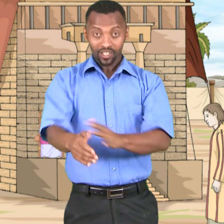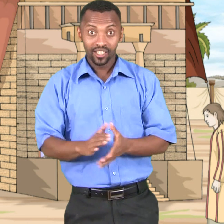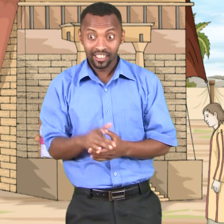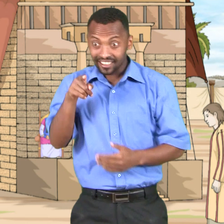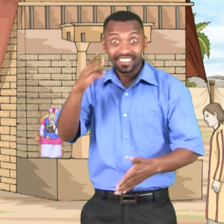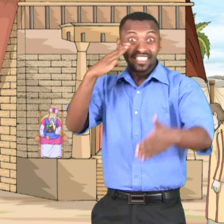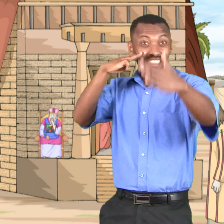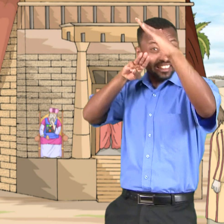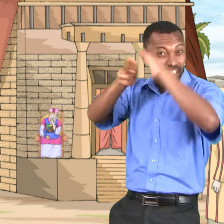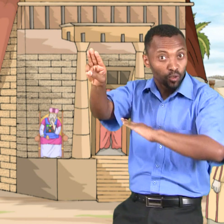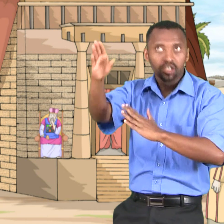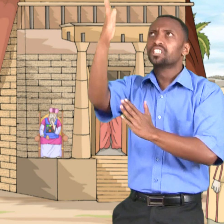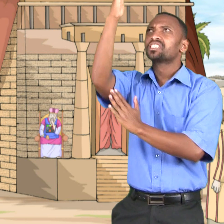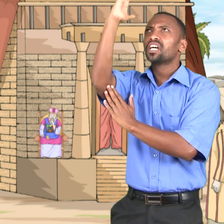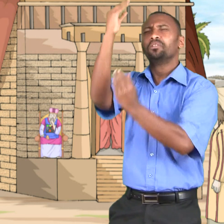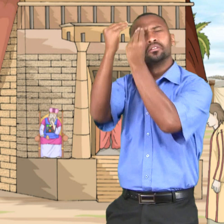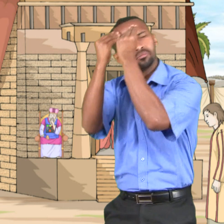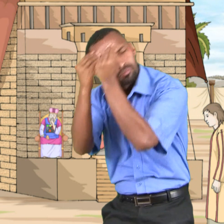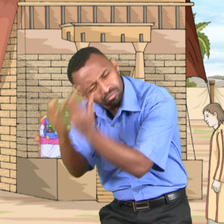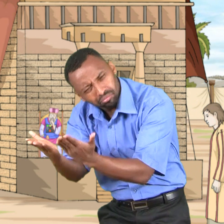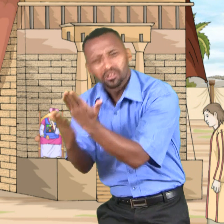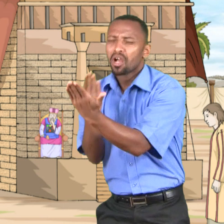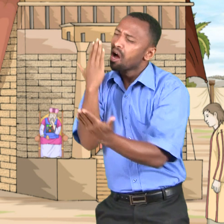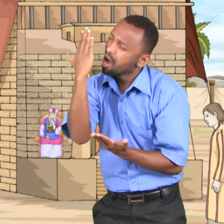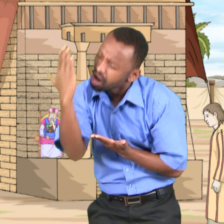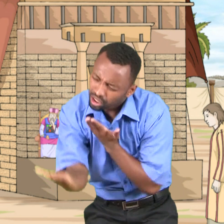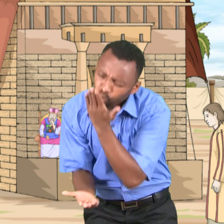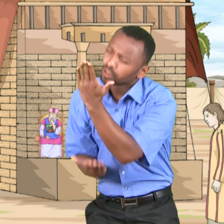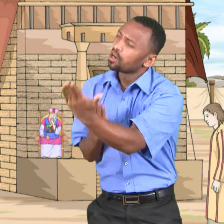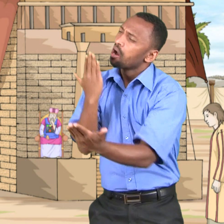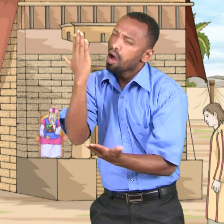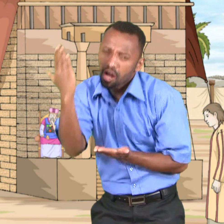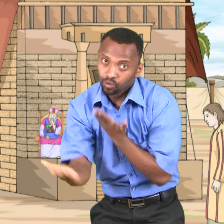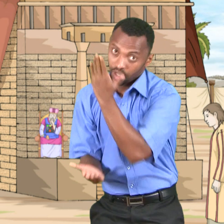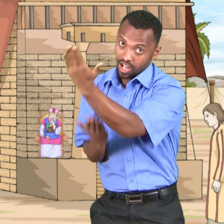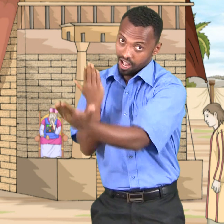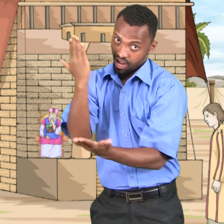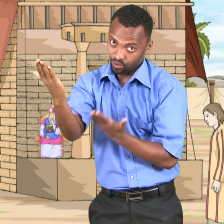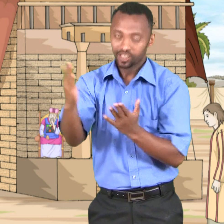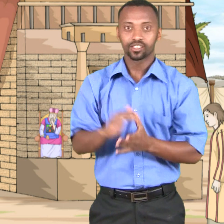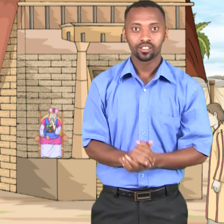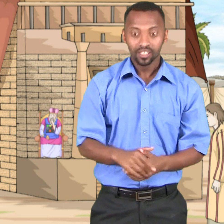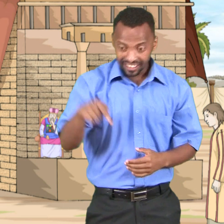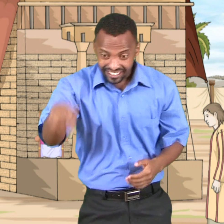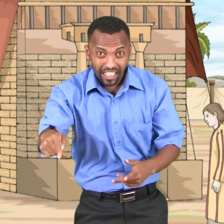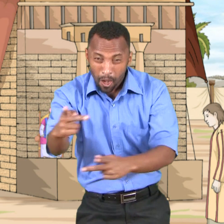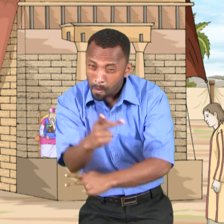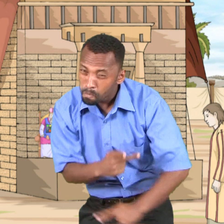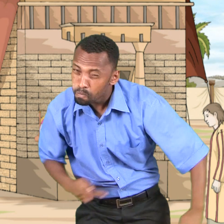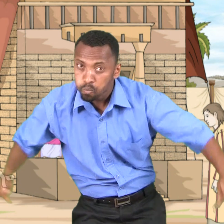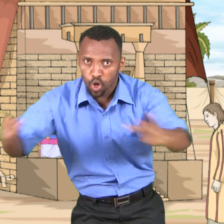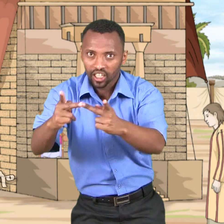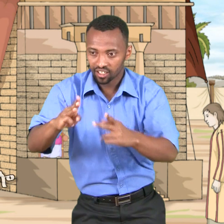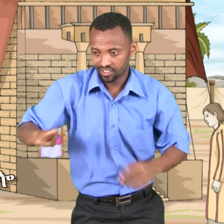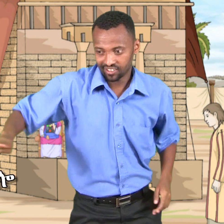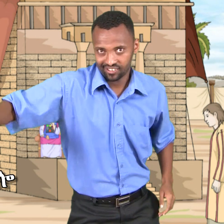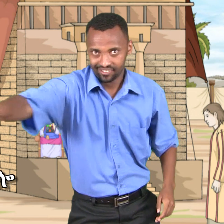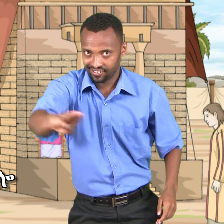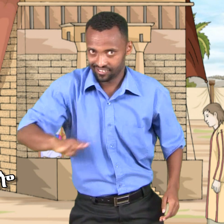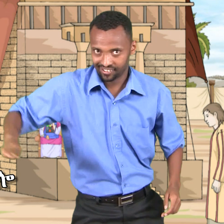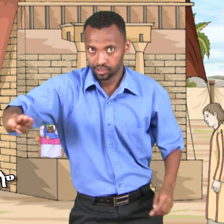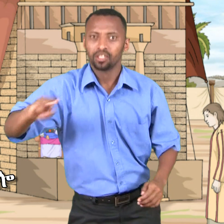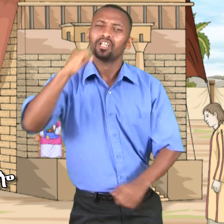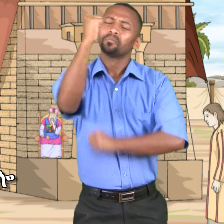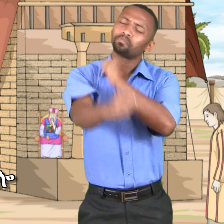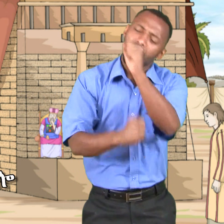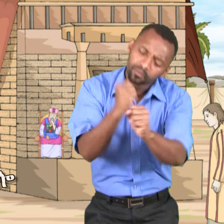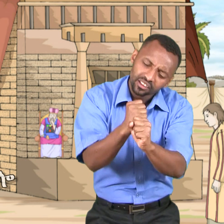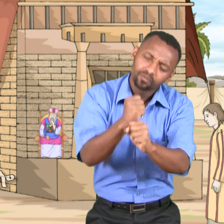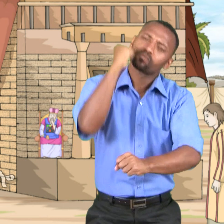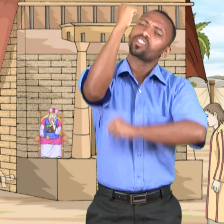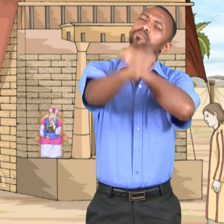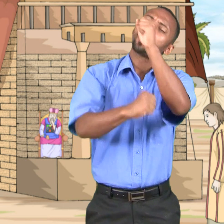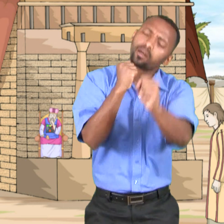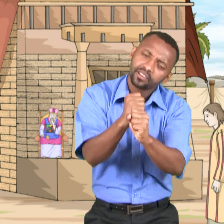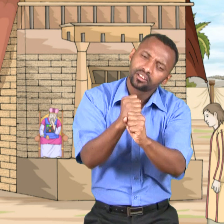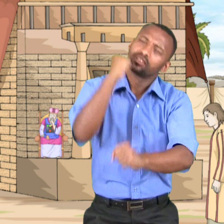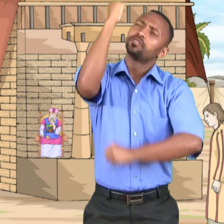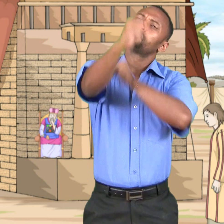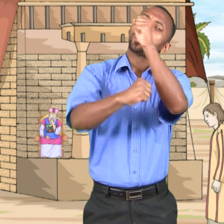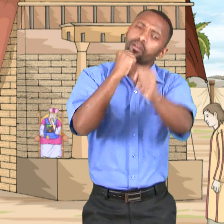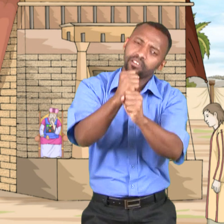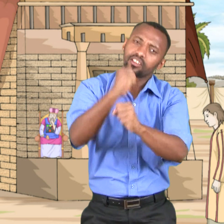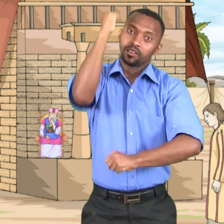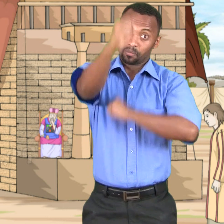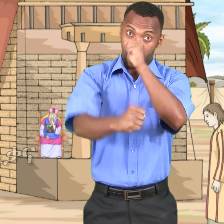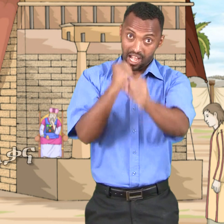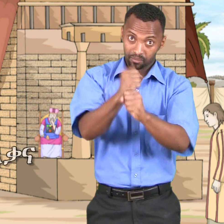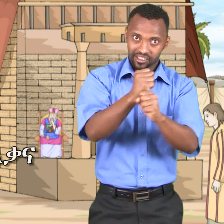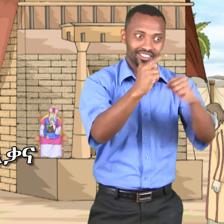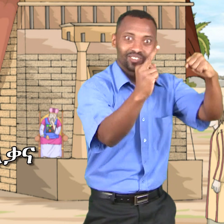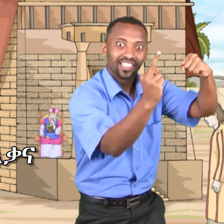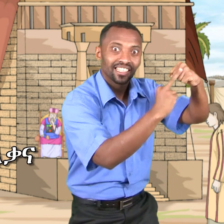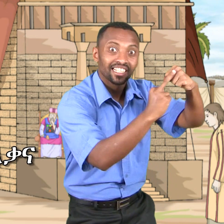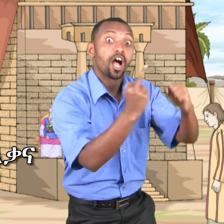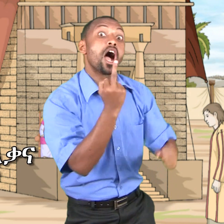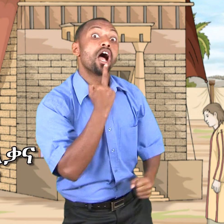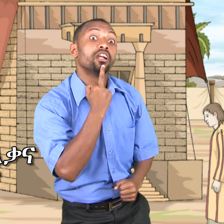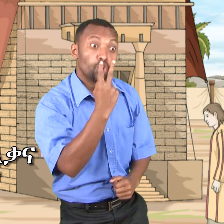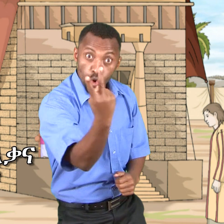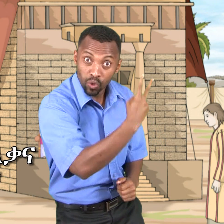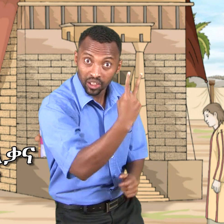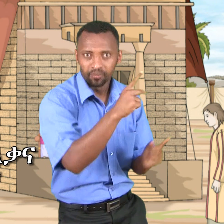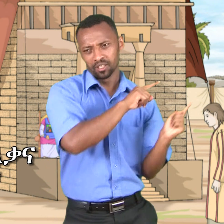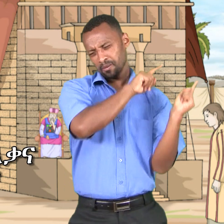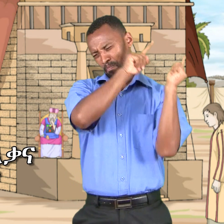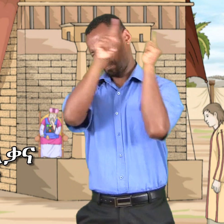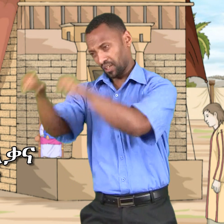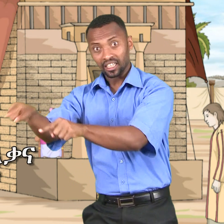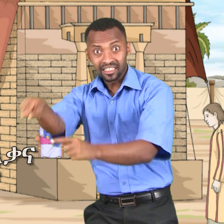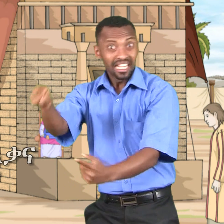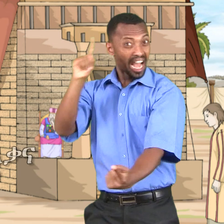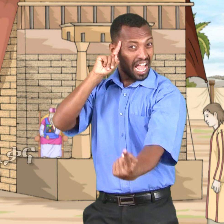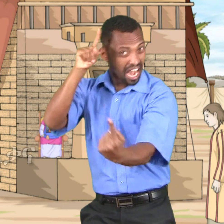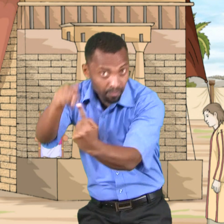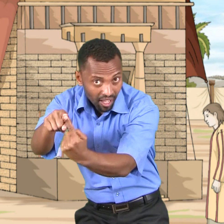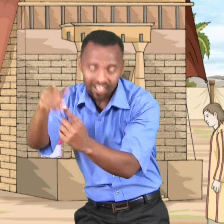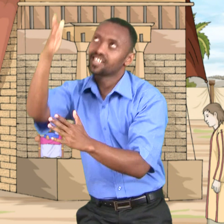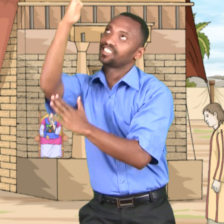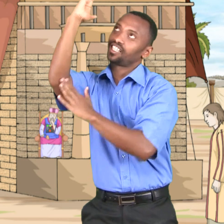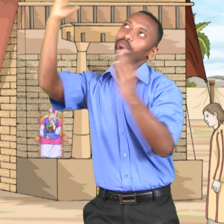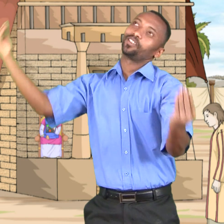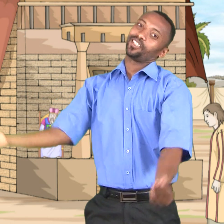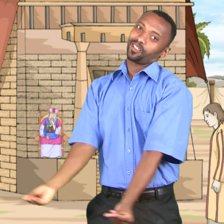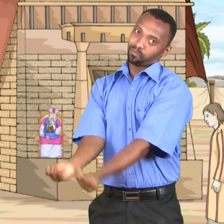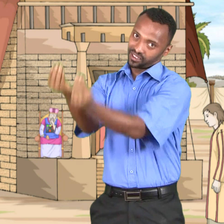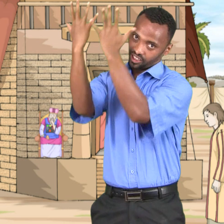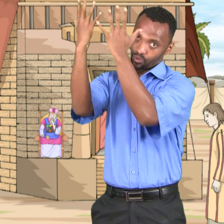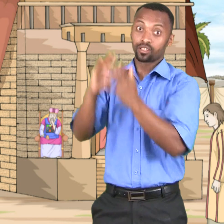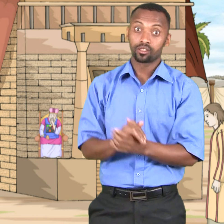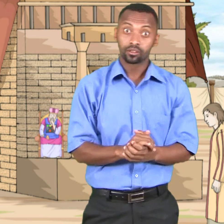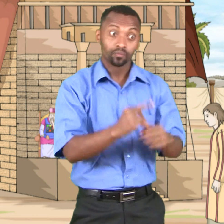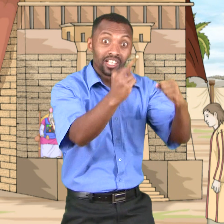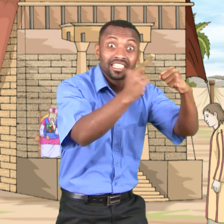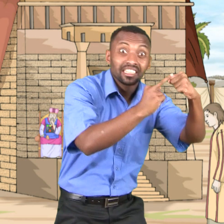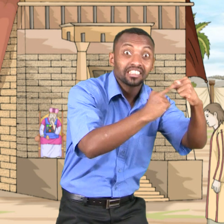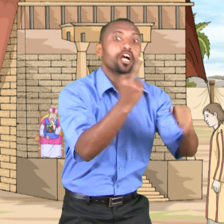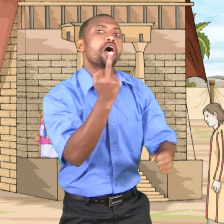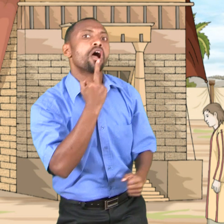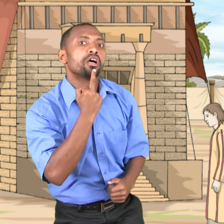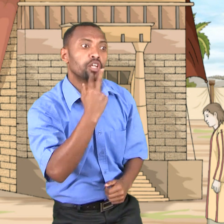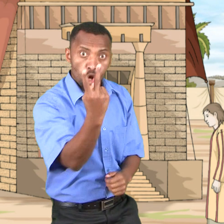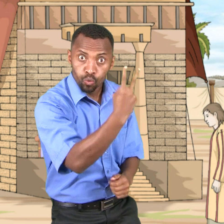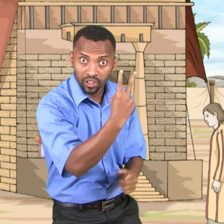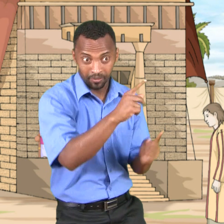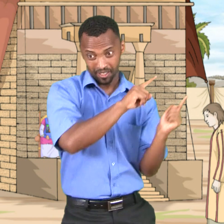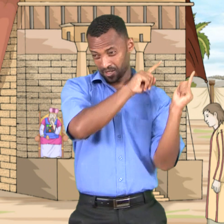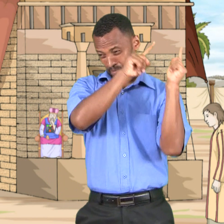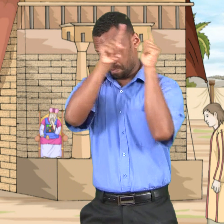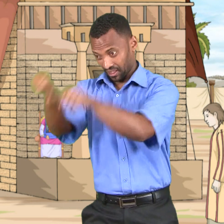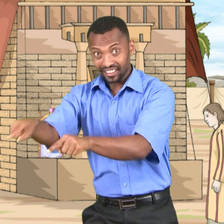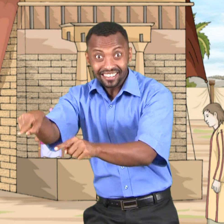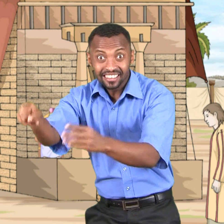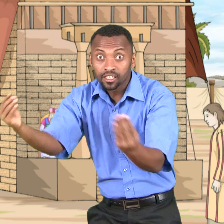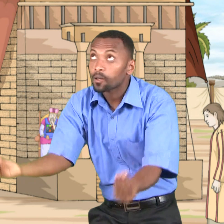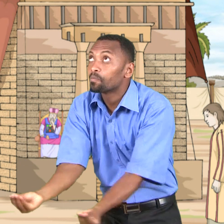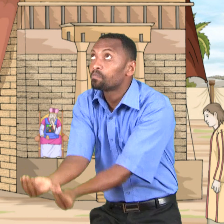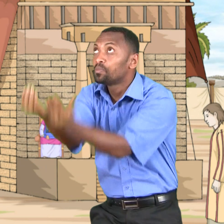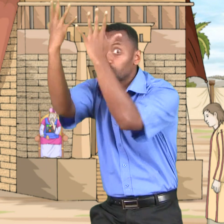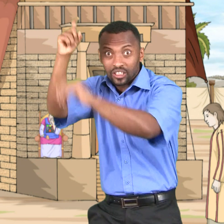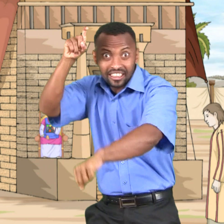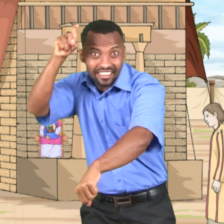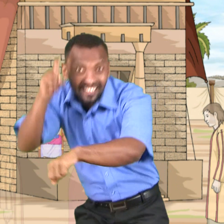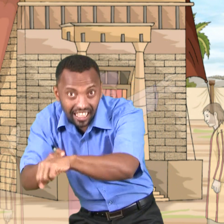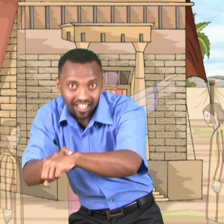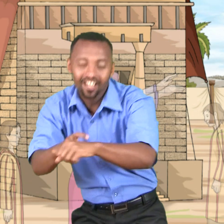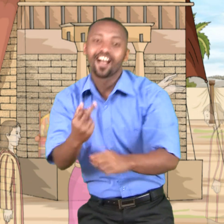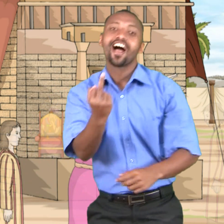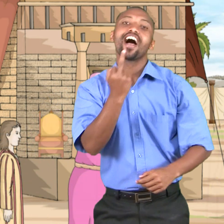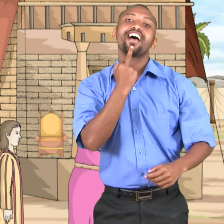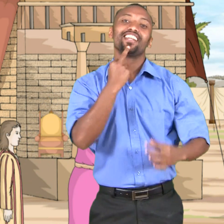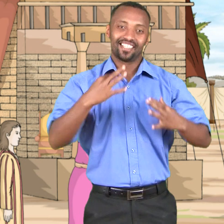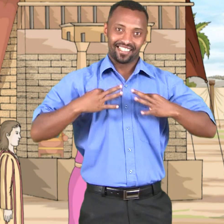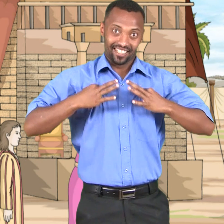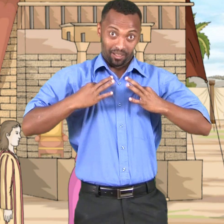Each year his mother would make him a little robe and bring it to him when she went with her husband to offer the annual sacrifice.